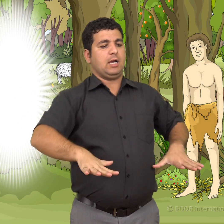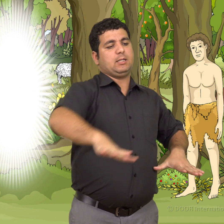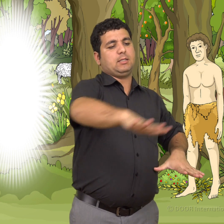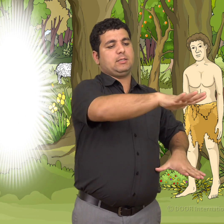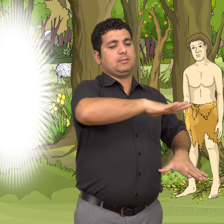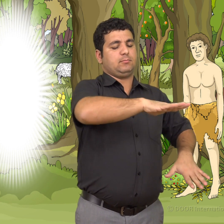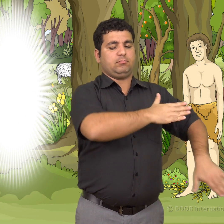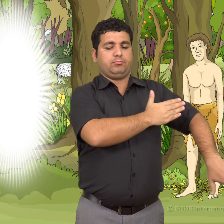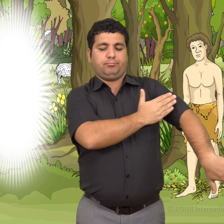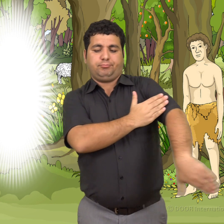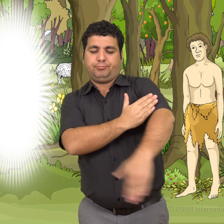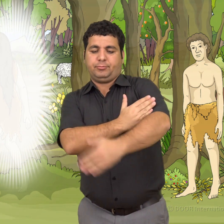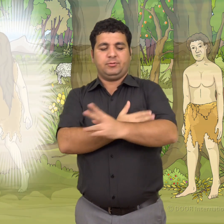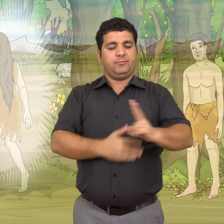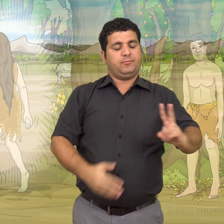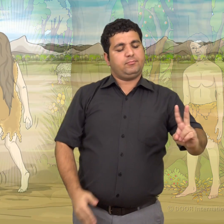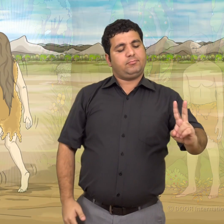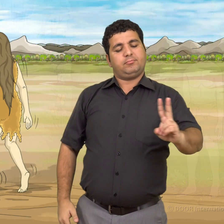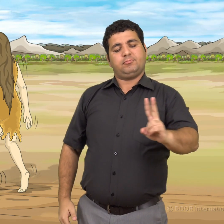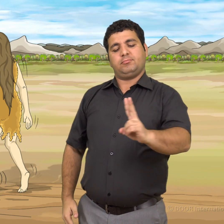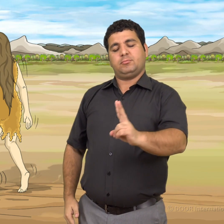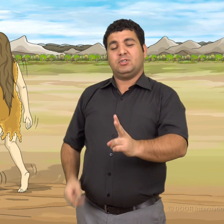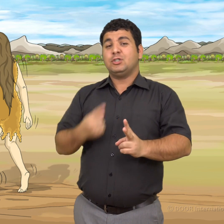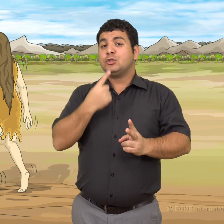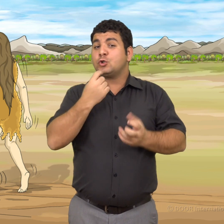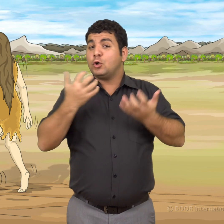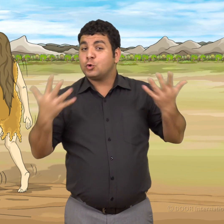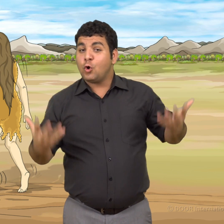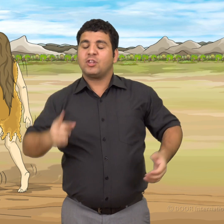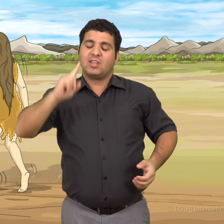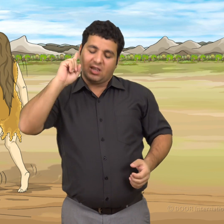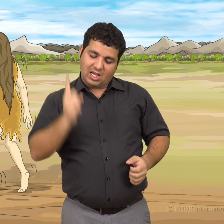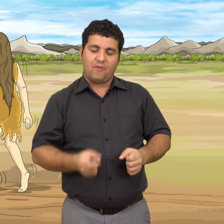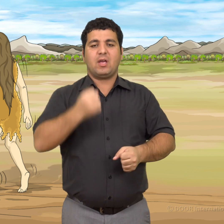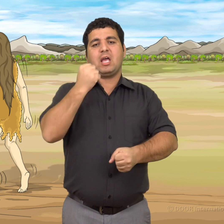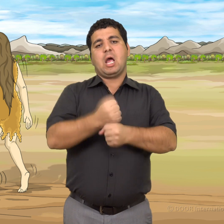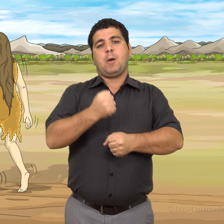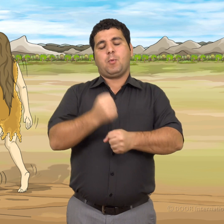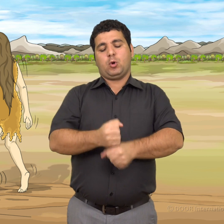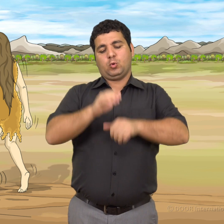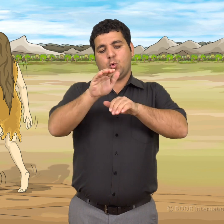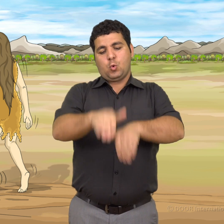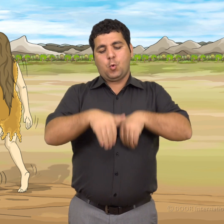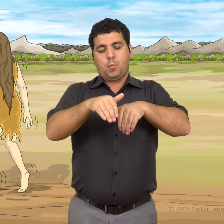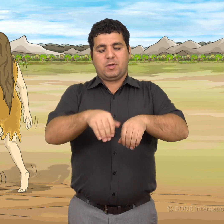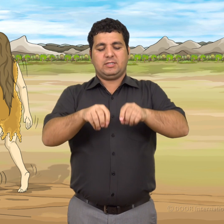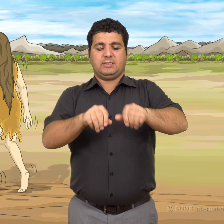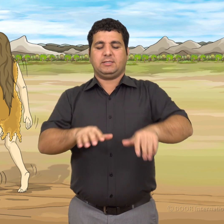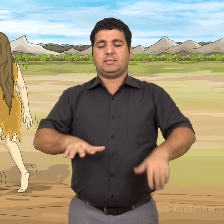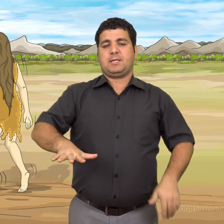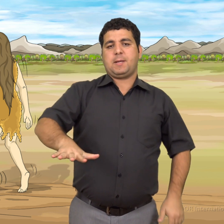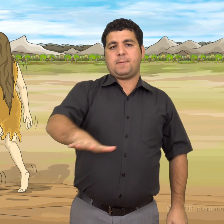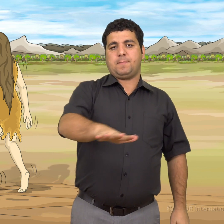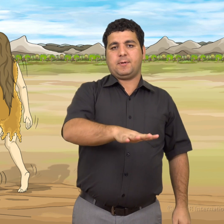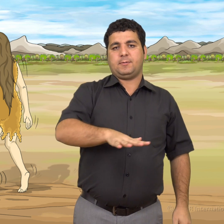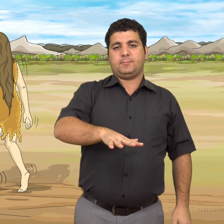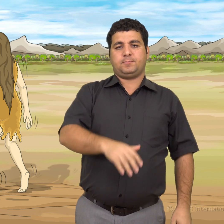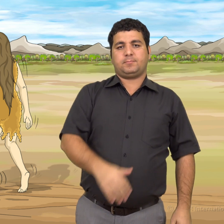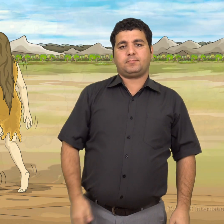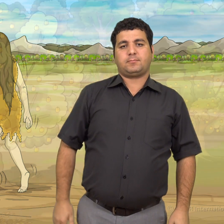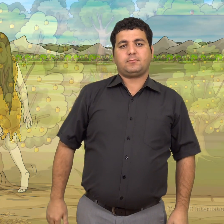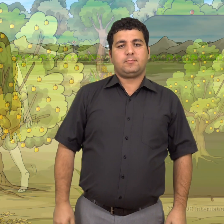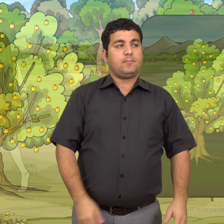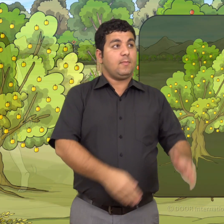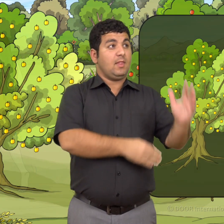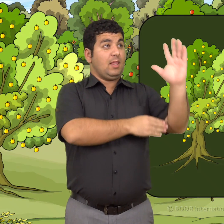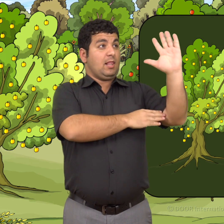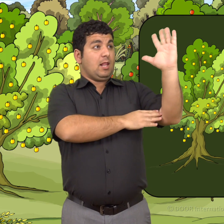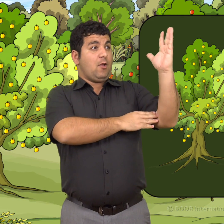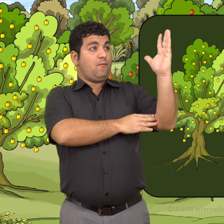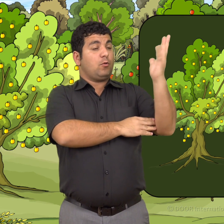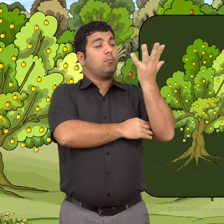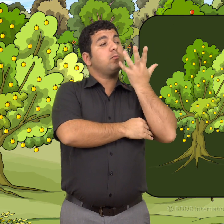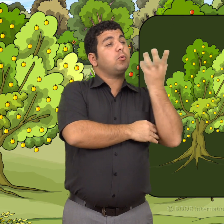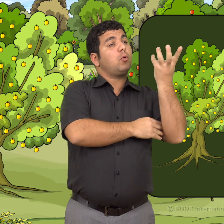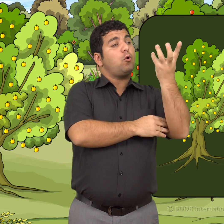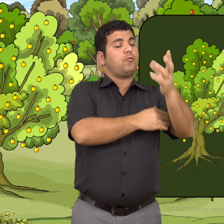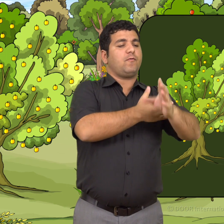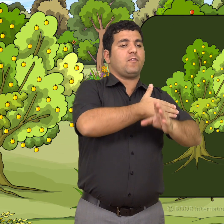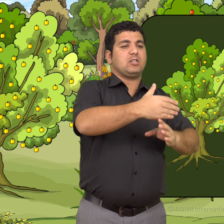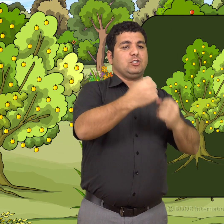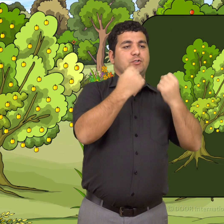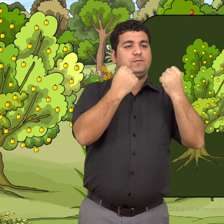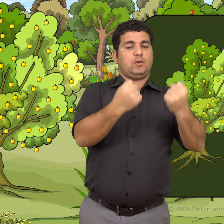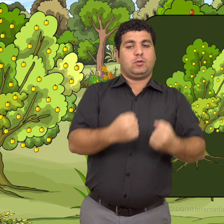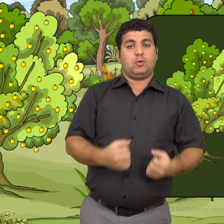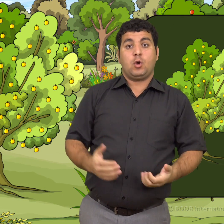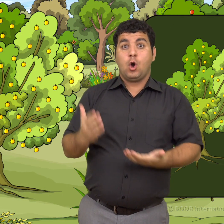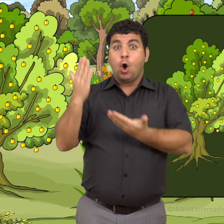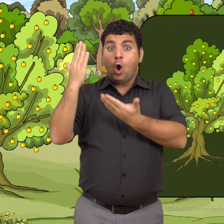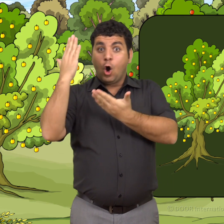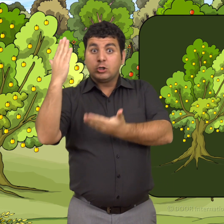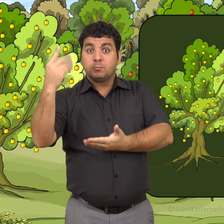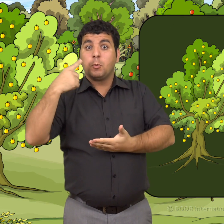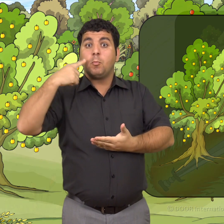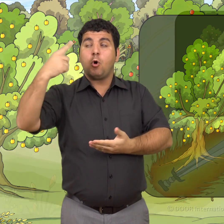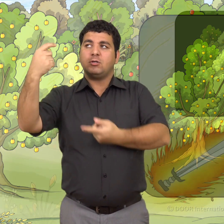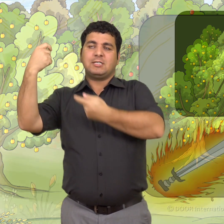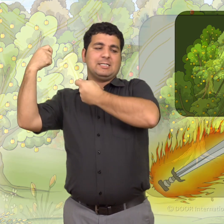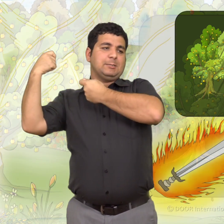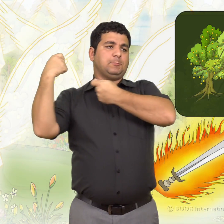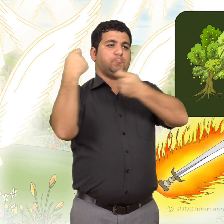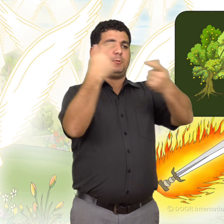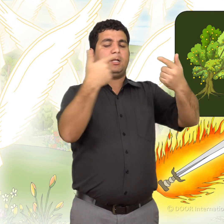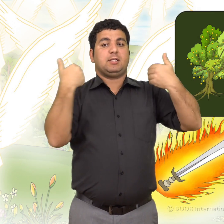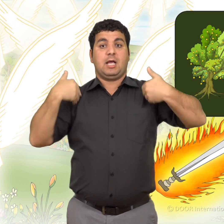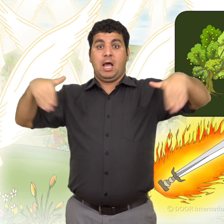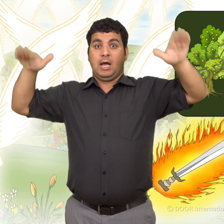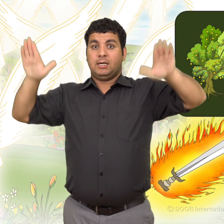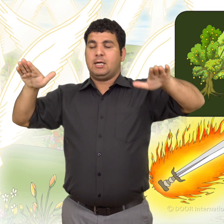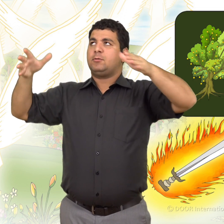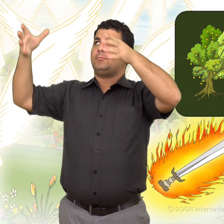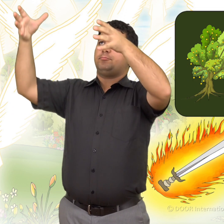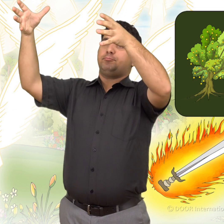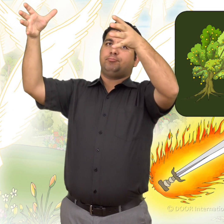Therefore the LORD God banished him from the Garden of Eden to work the ground from which he had been taken.